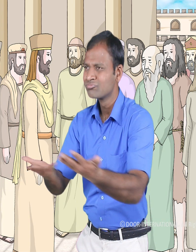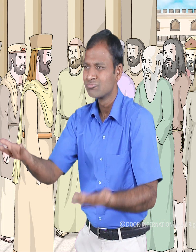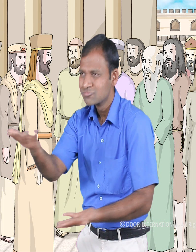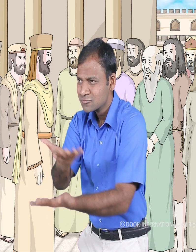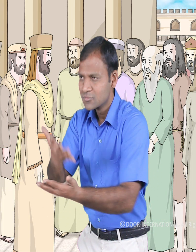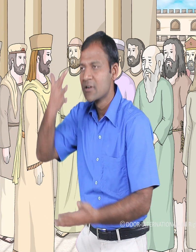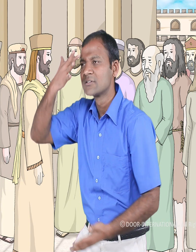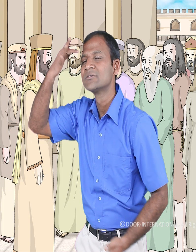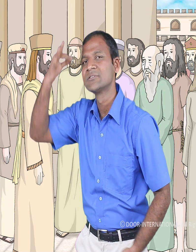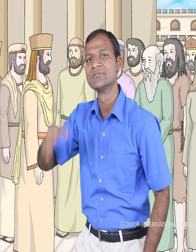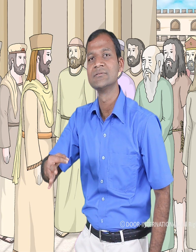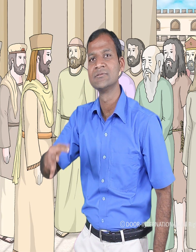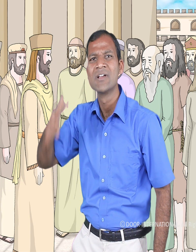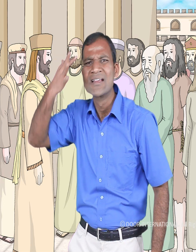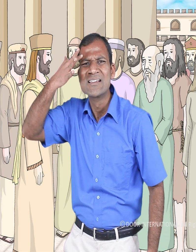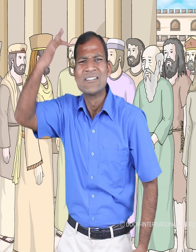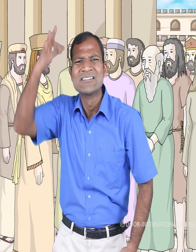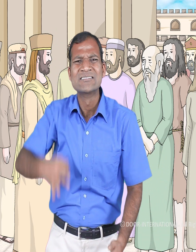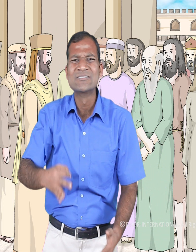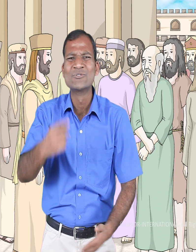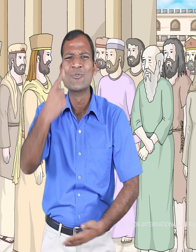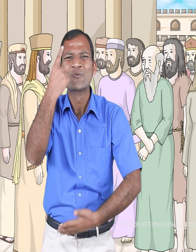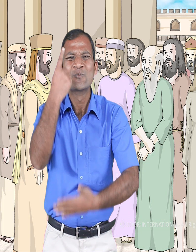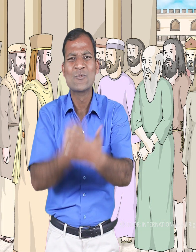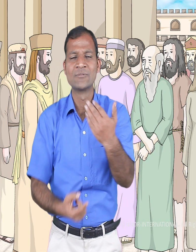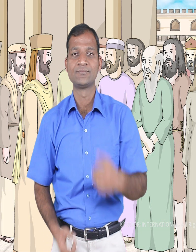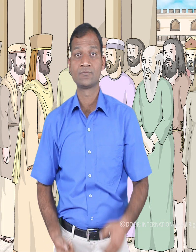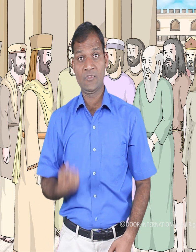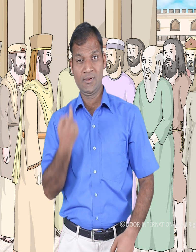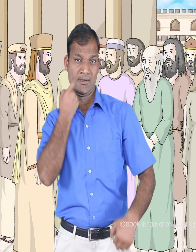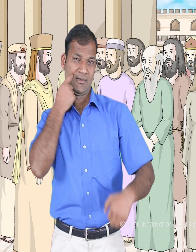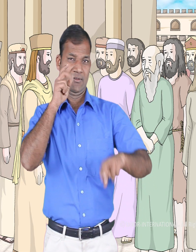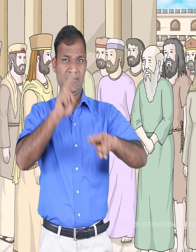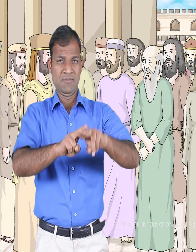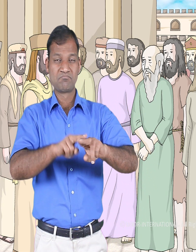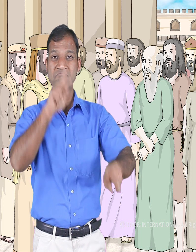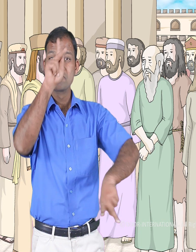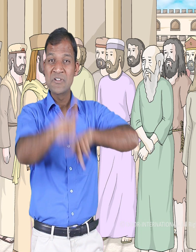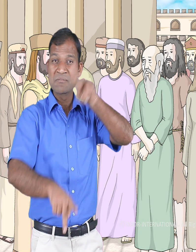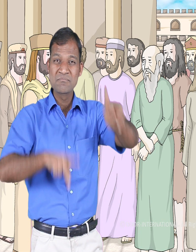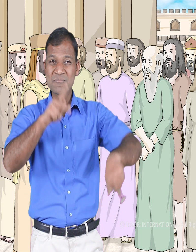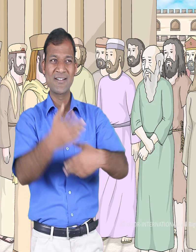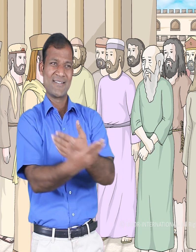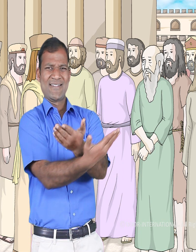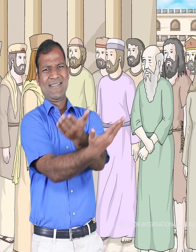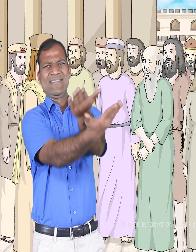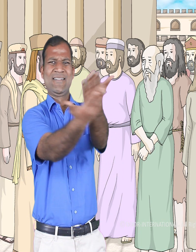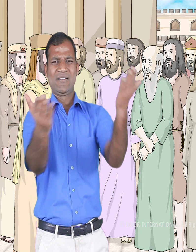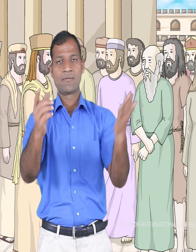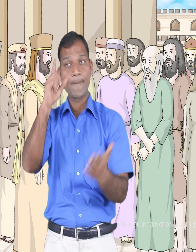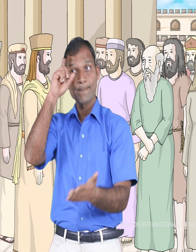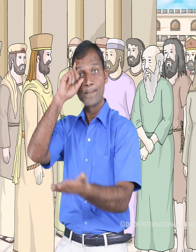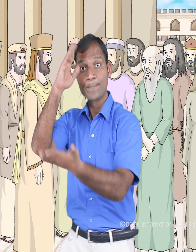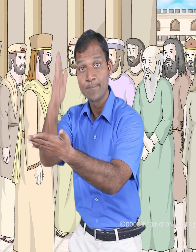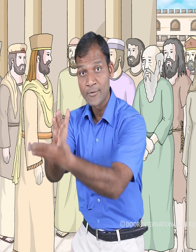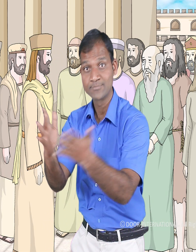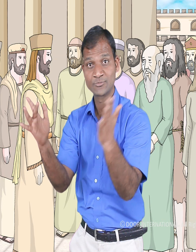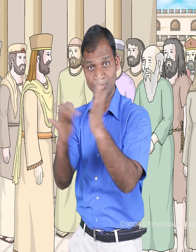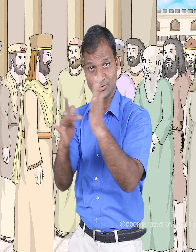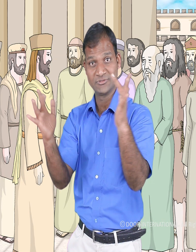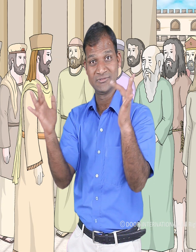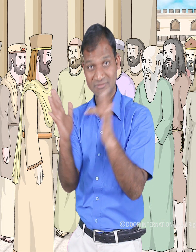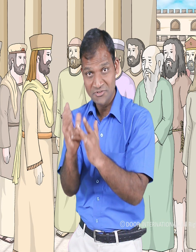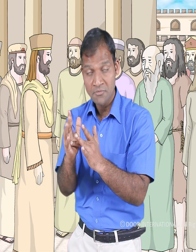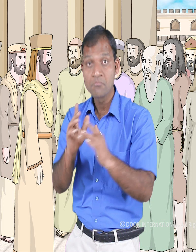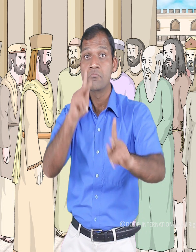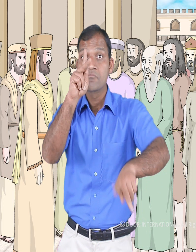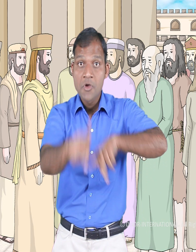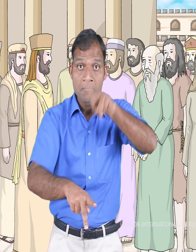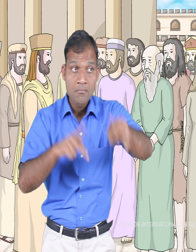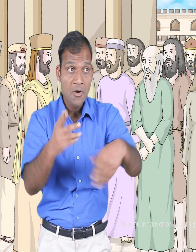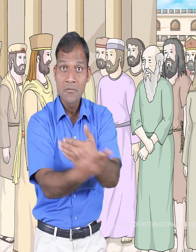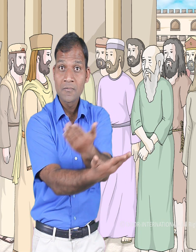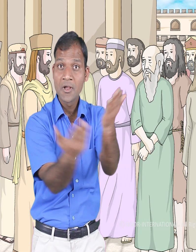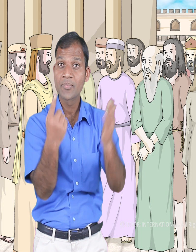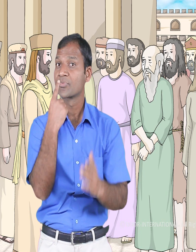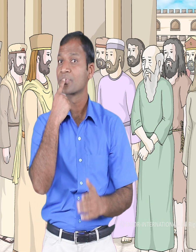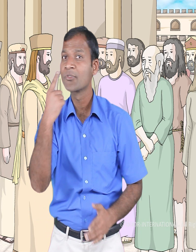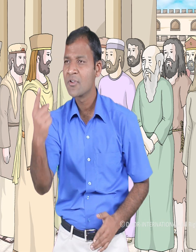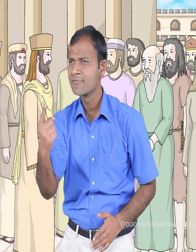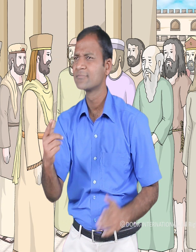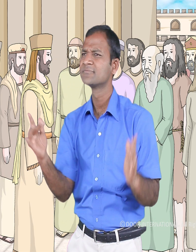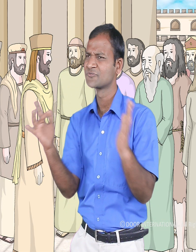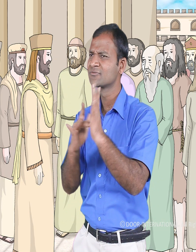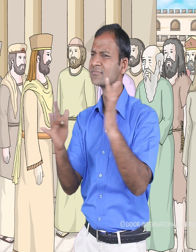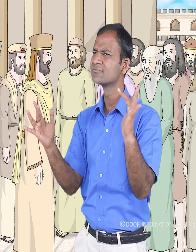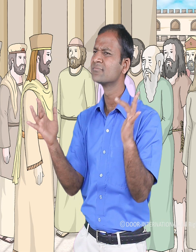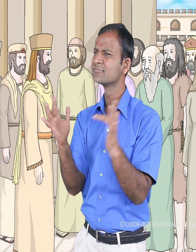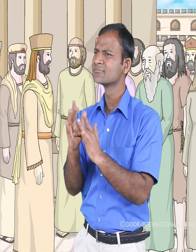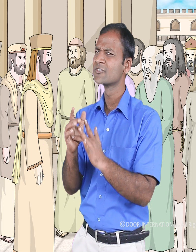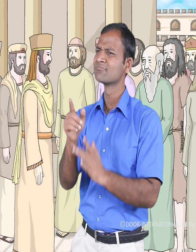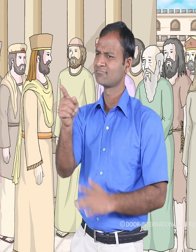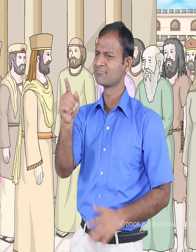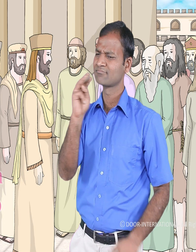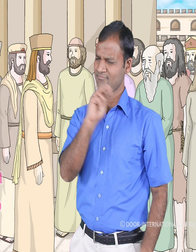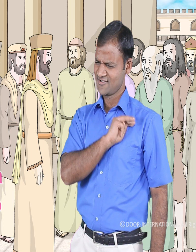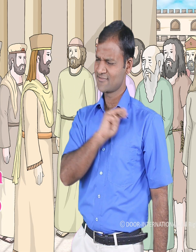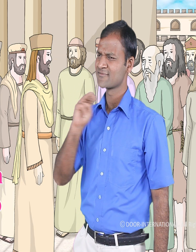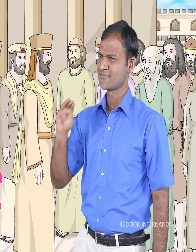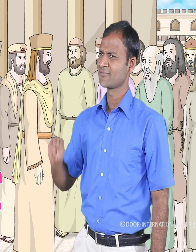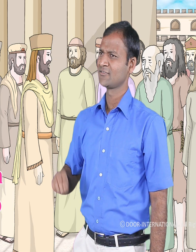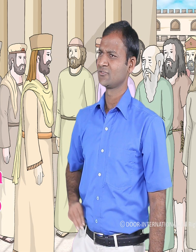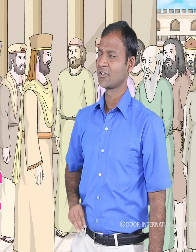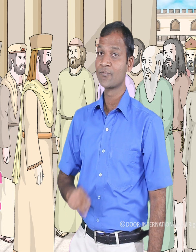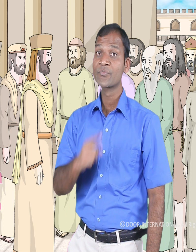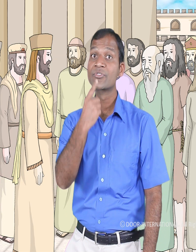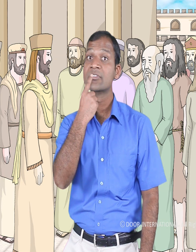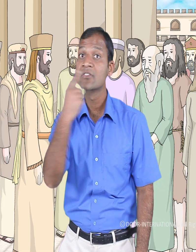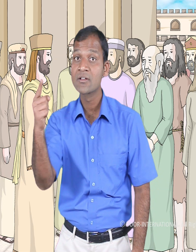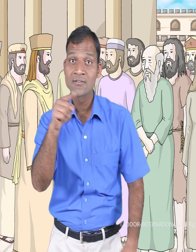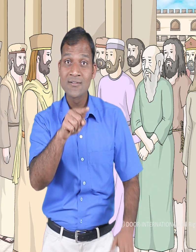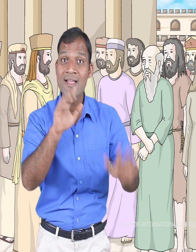His parents said this because they were afraid of the Jews.